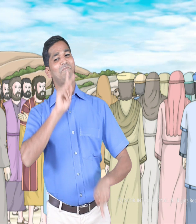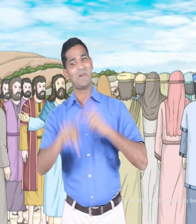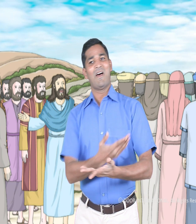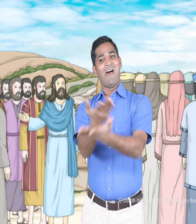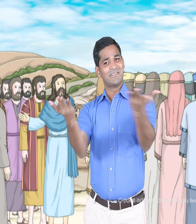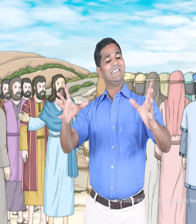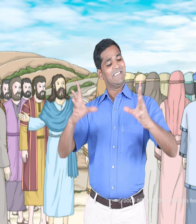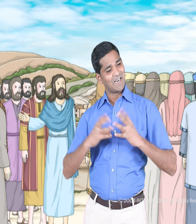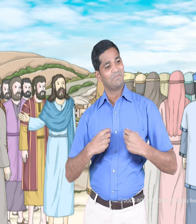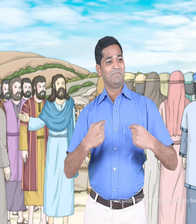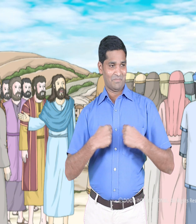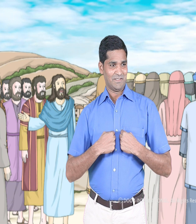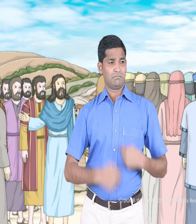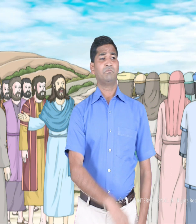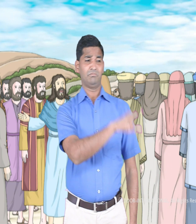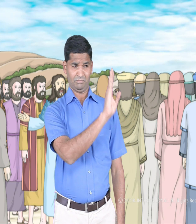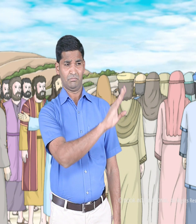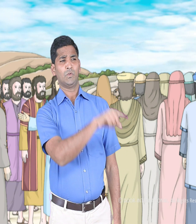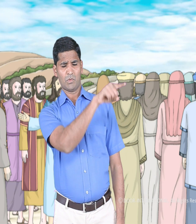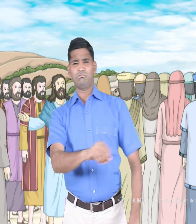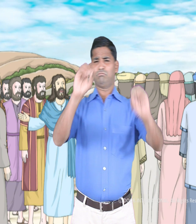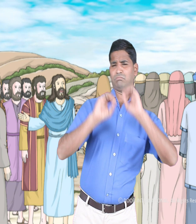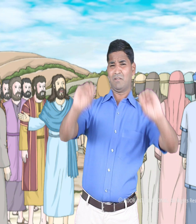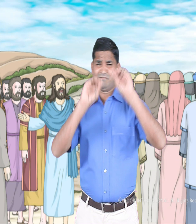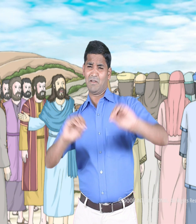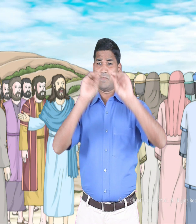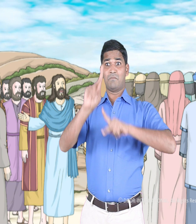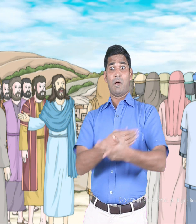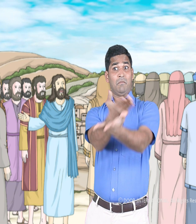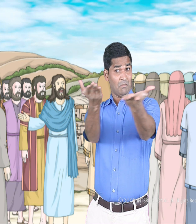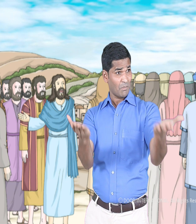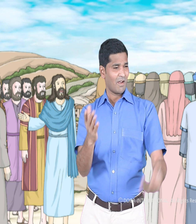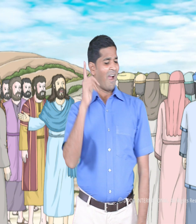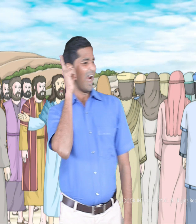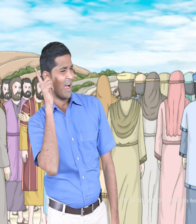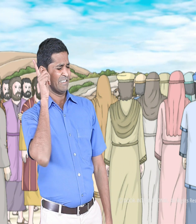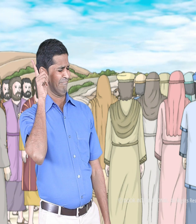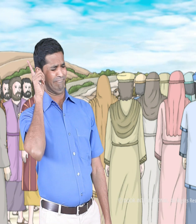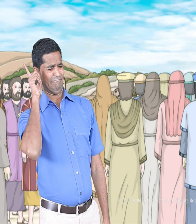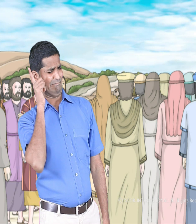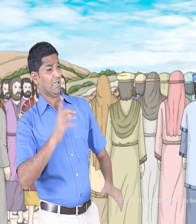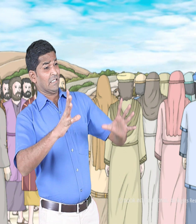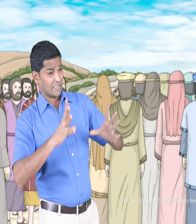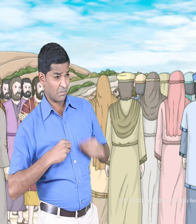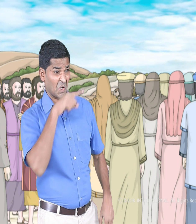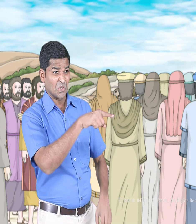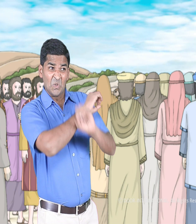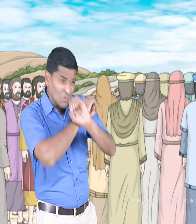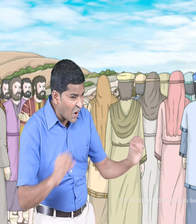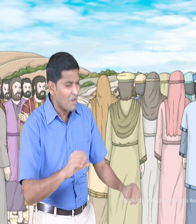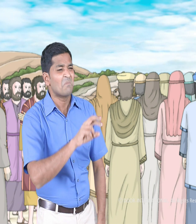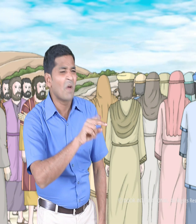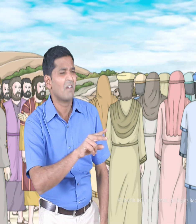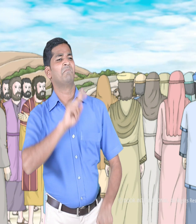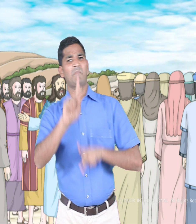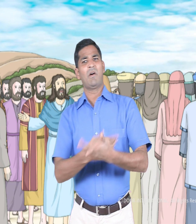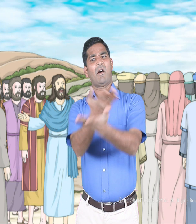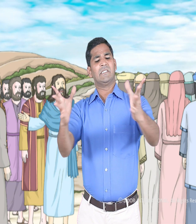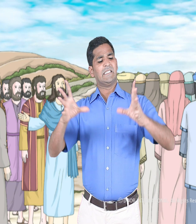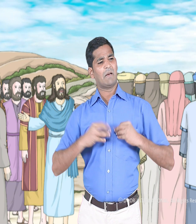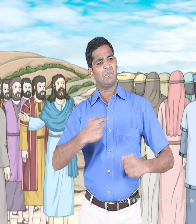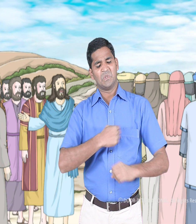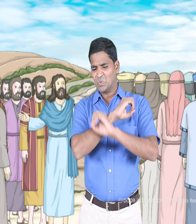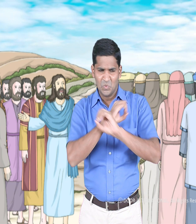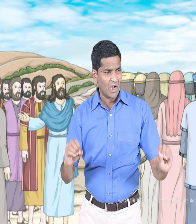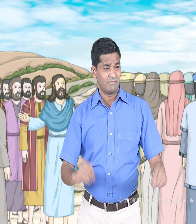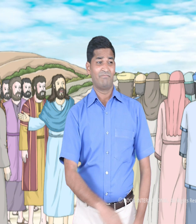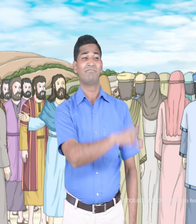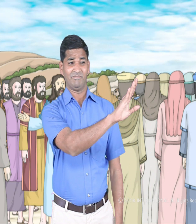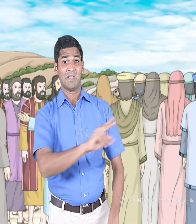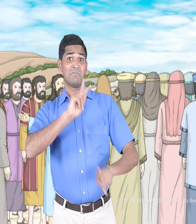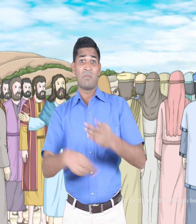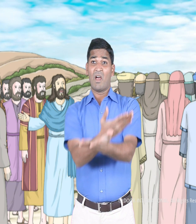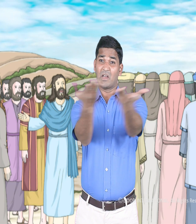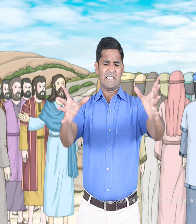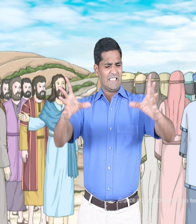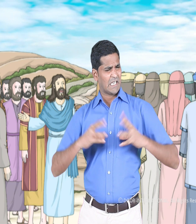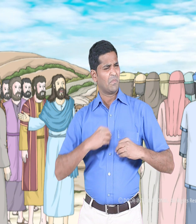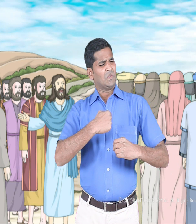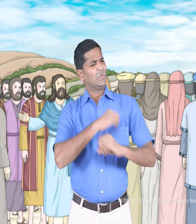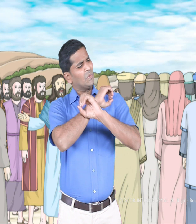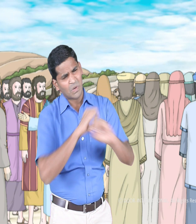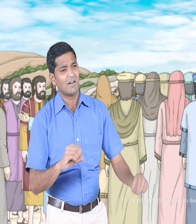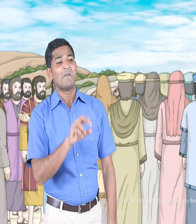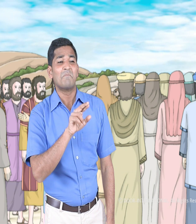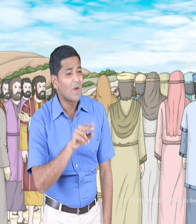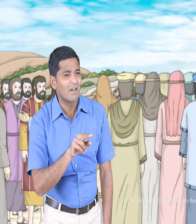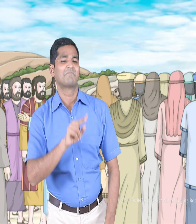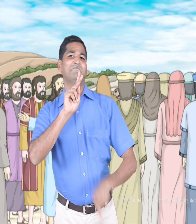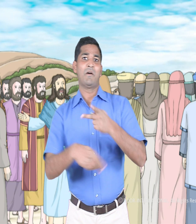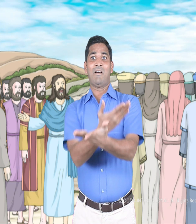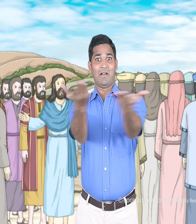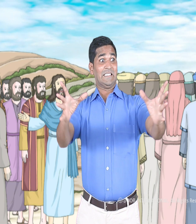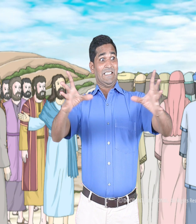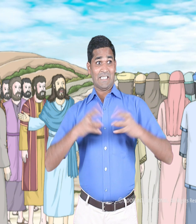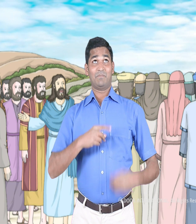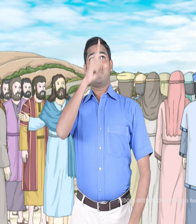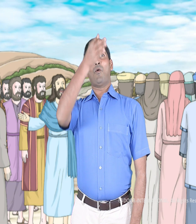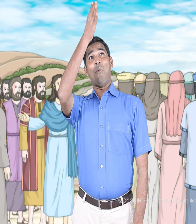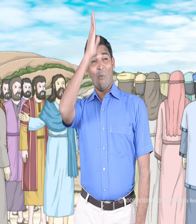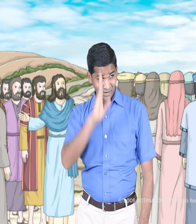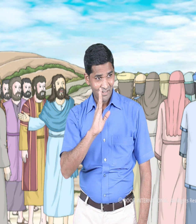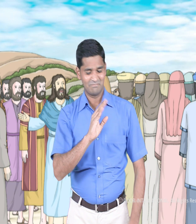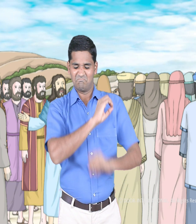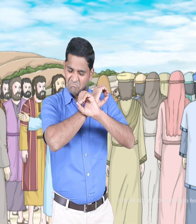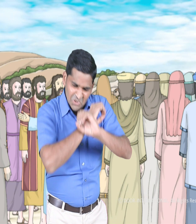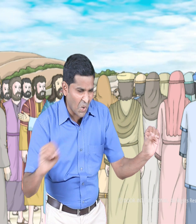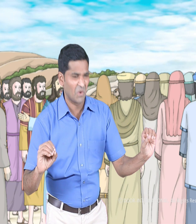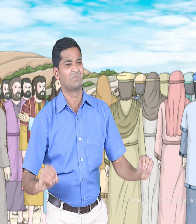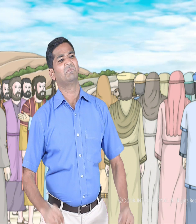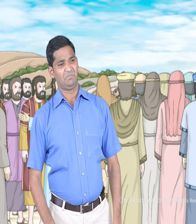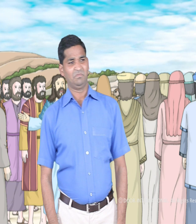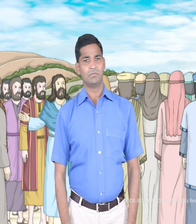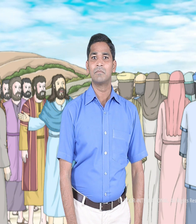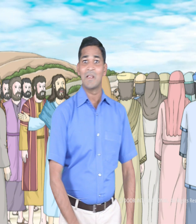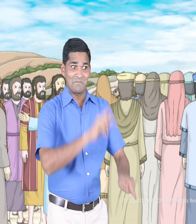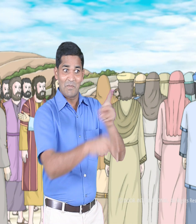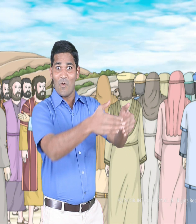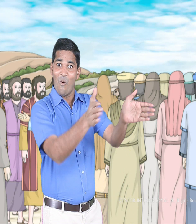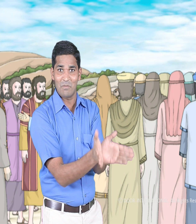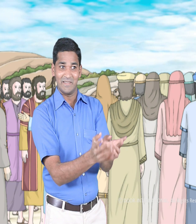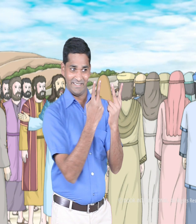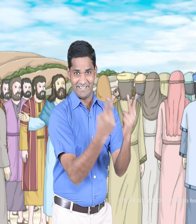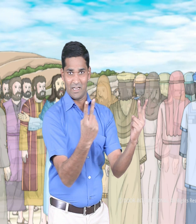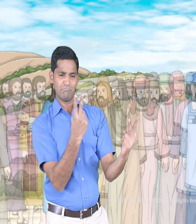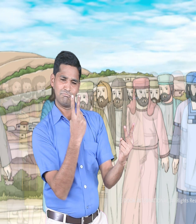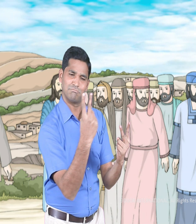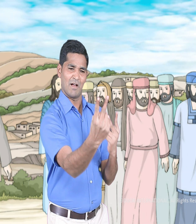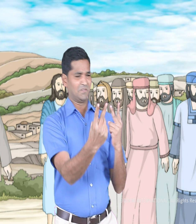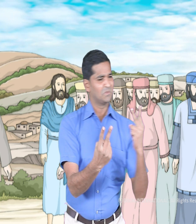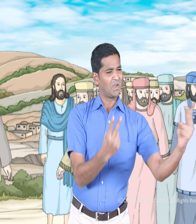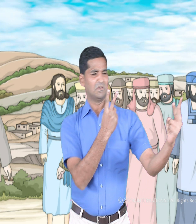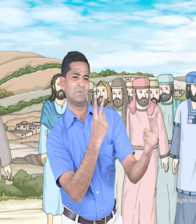whoever rejects you rejects Me; and whoever rejects Me rejects the One who sent Me.”